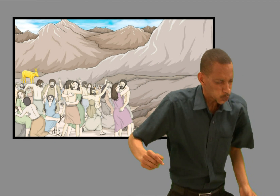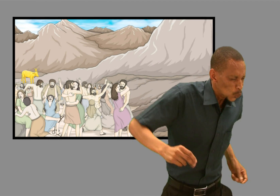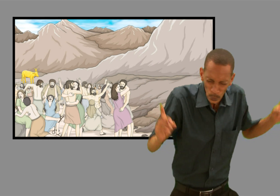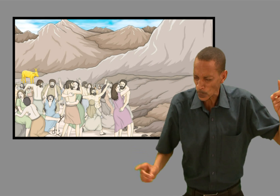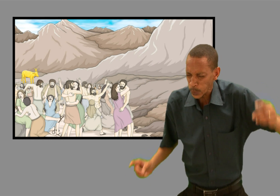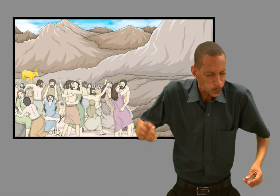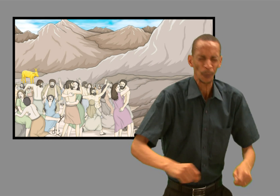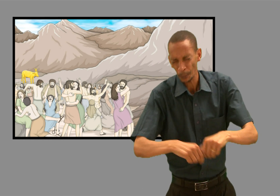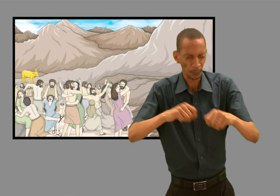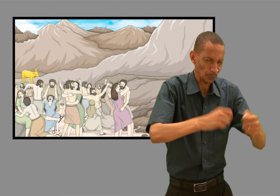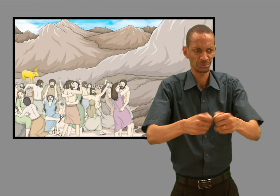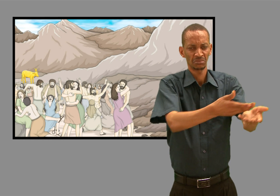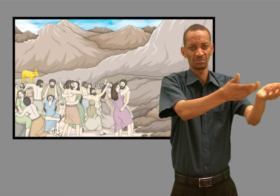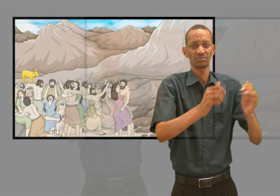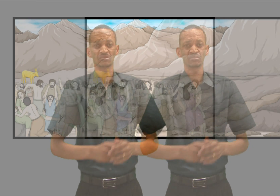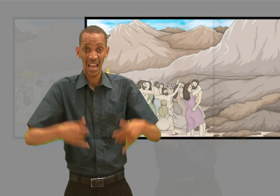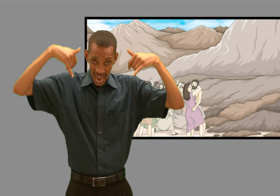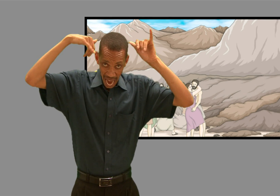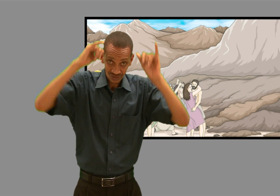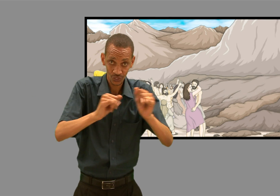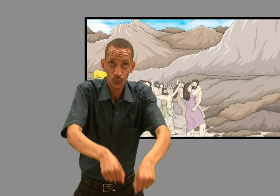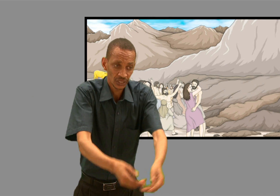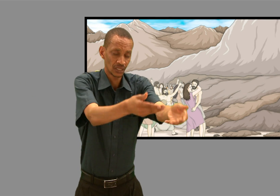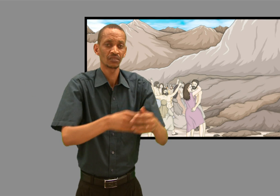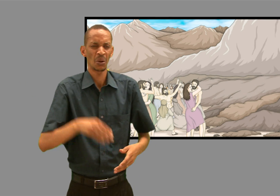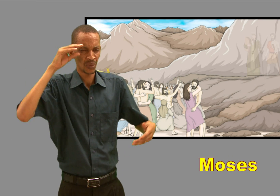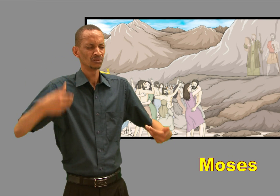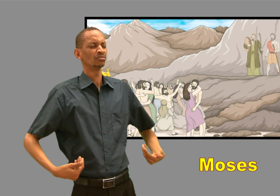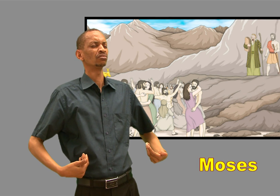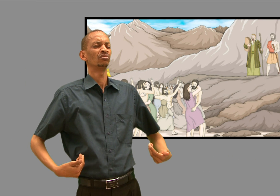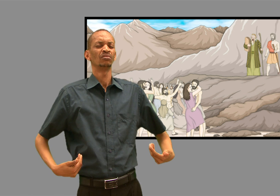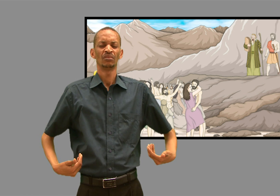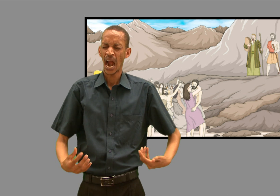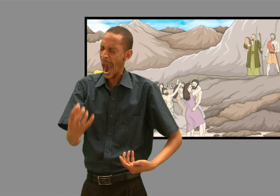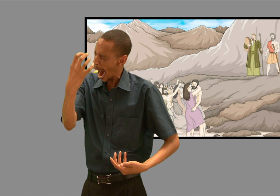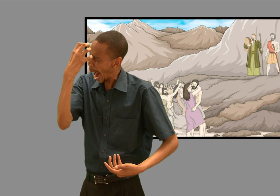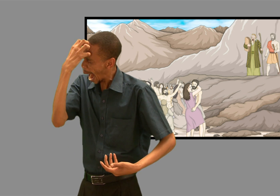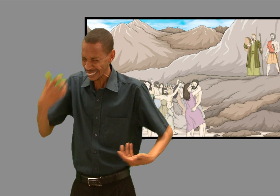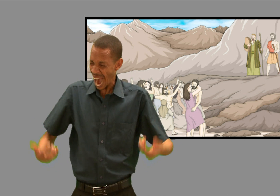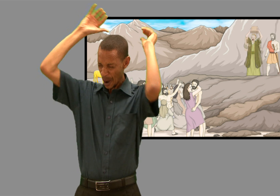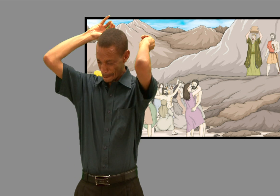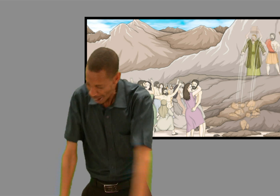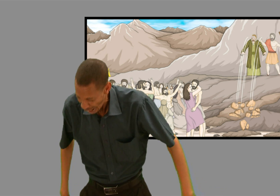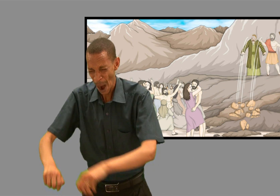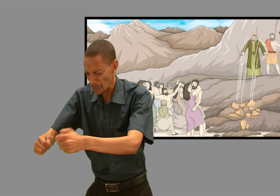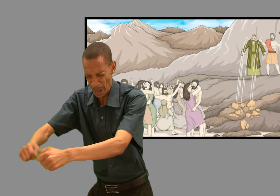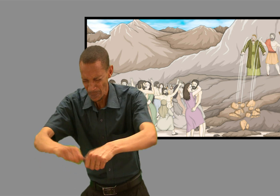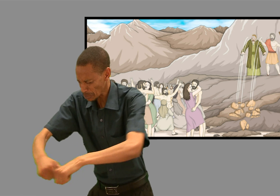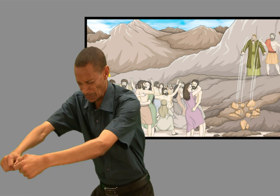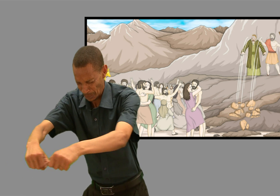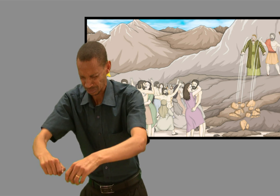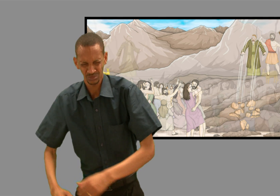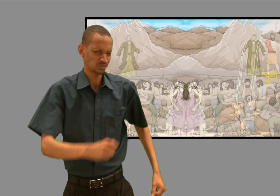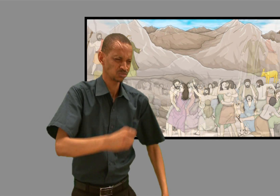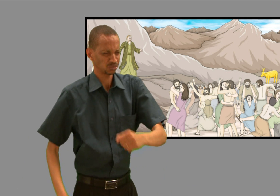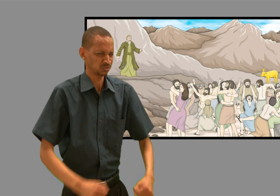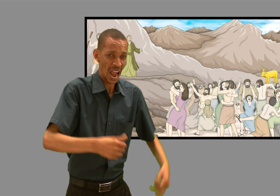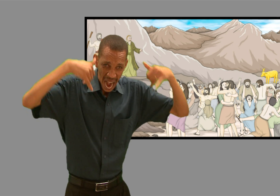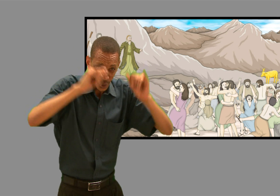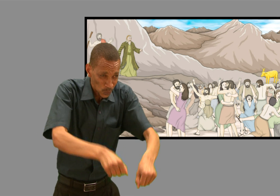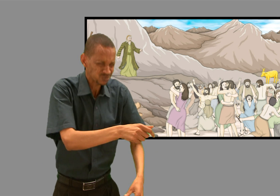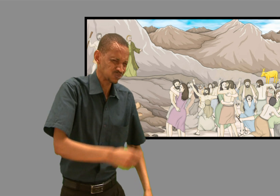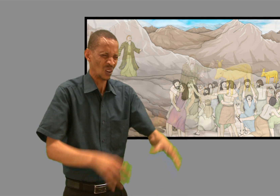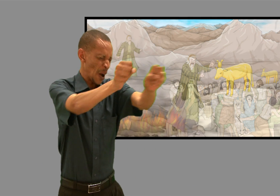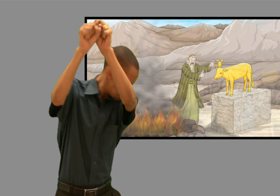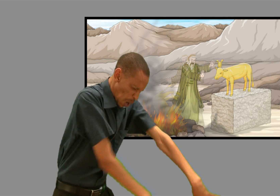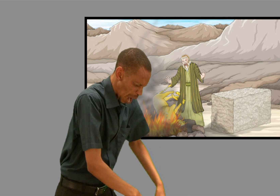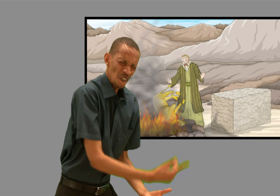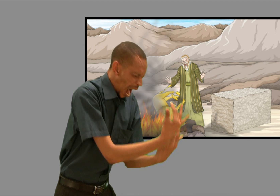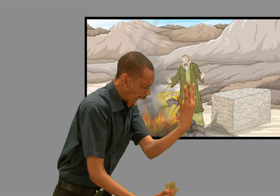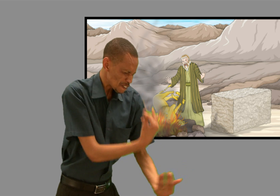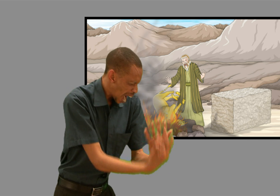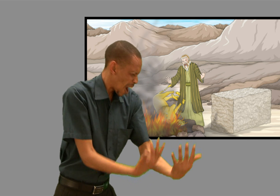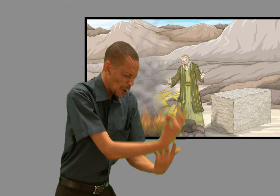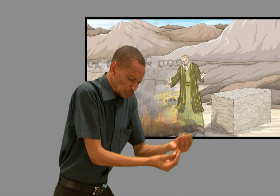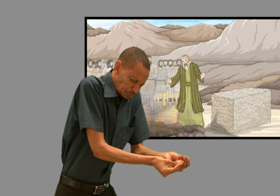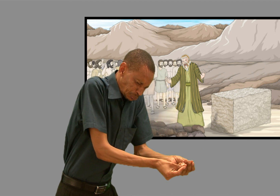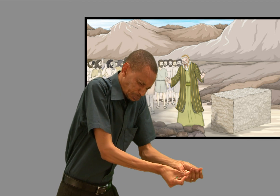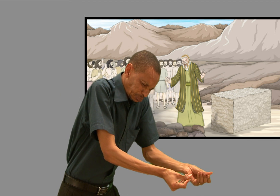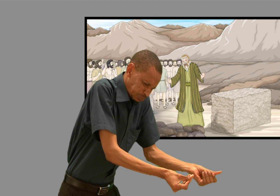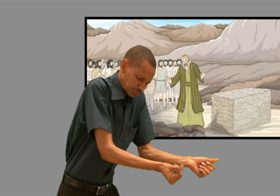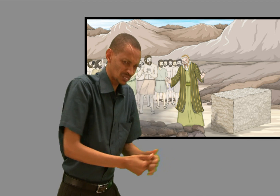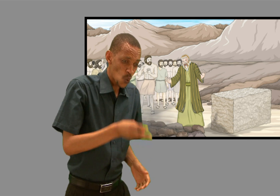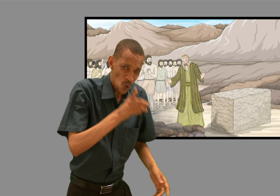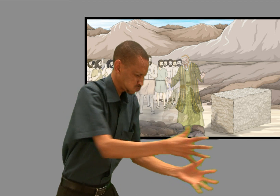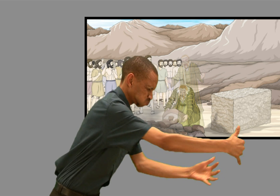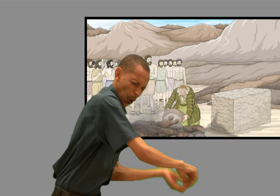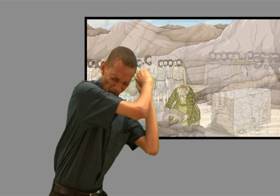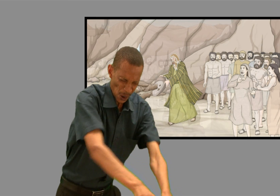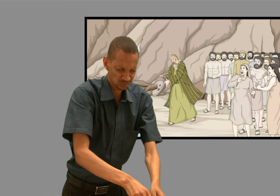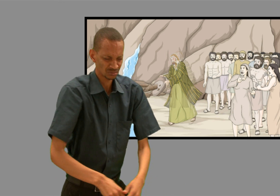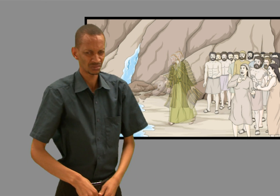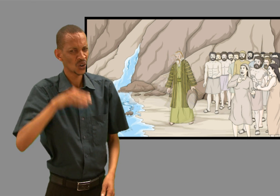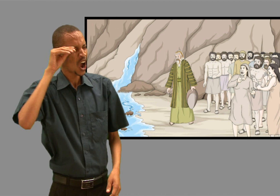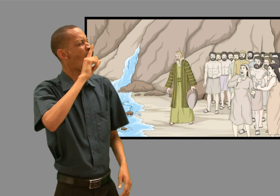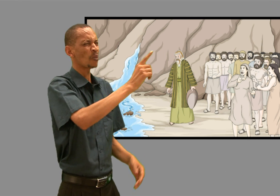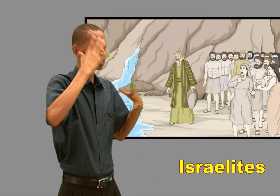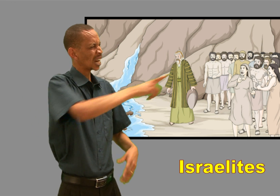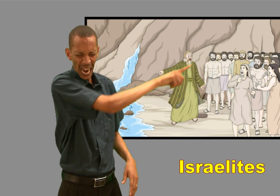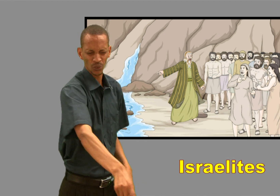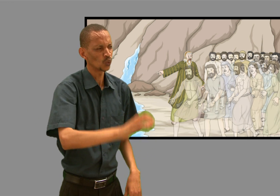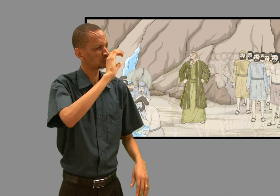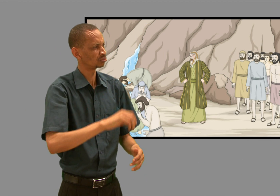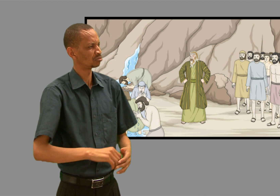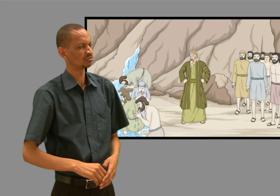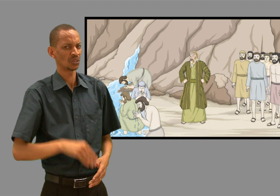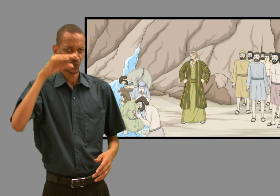Then he took the calf they had made, burned it in the fire, ground it to powder, and scattered the powder over the face of the water.